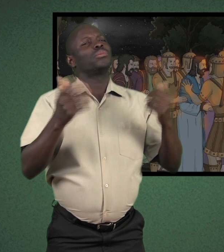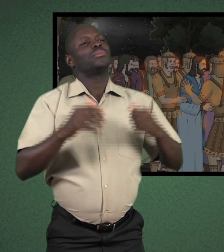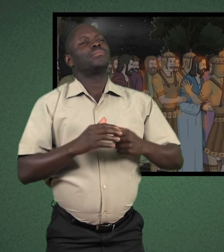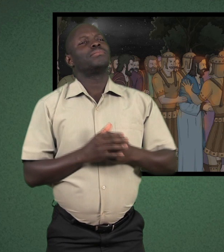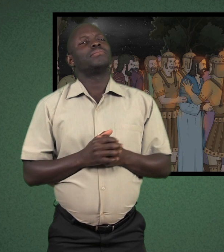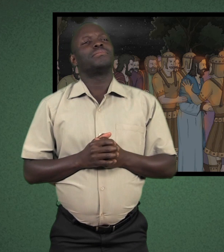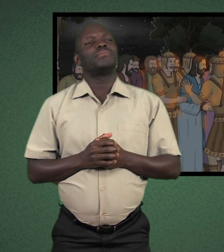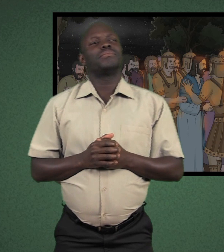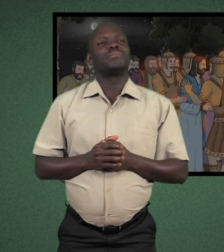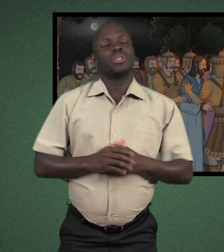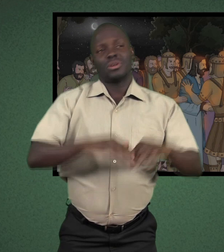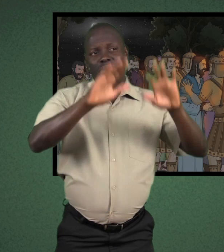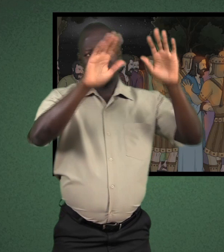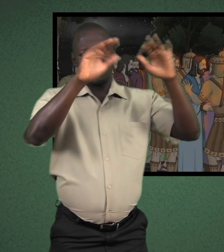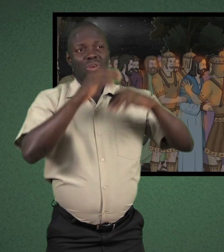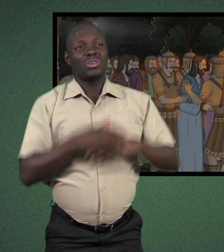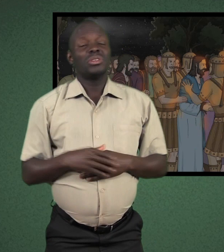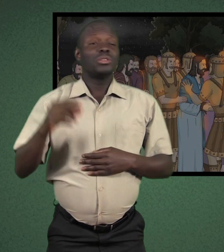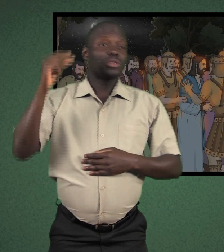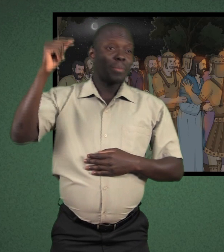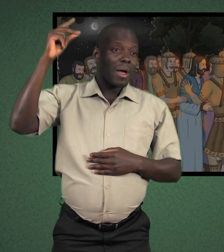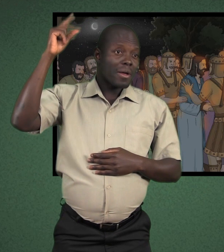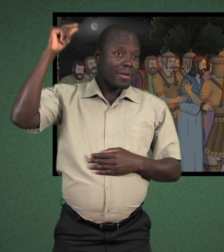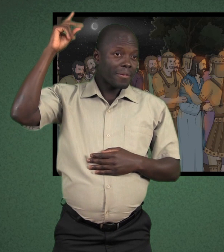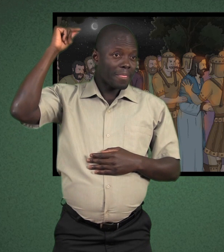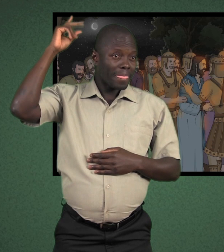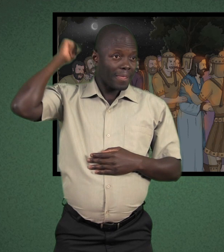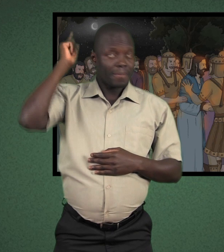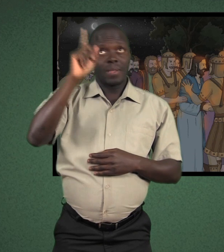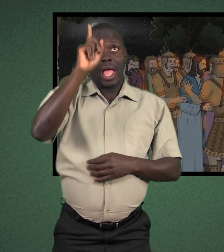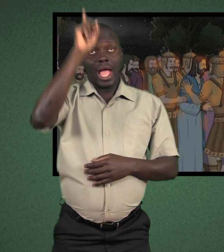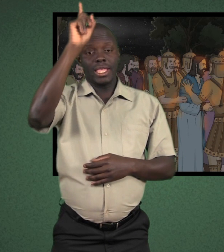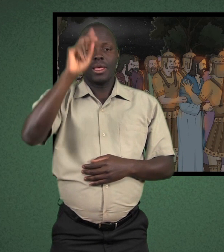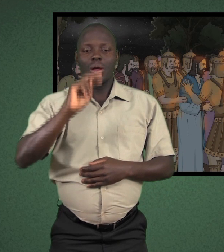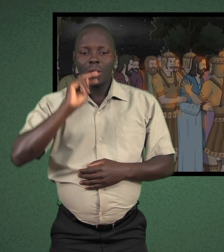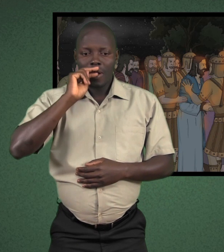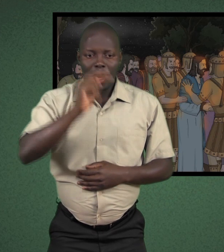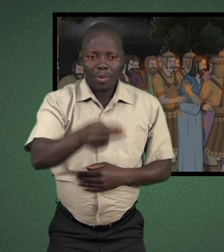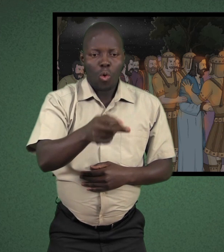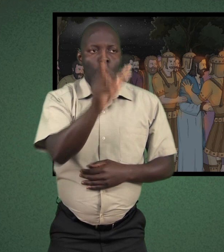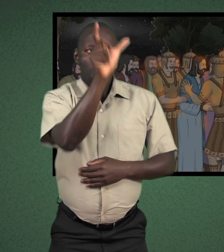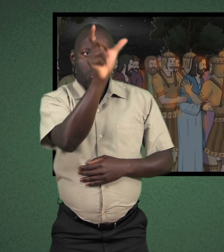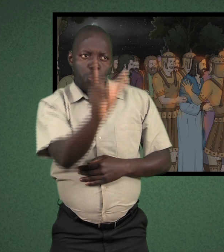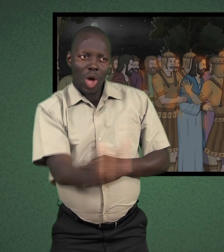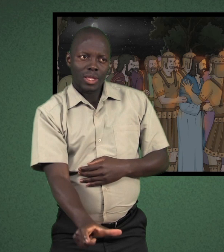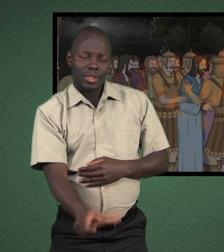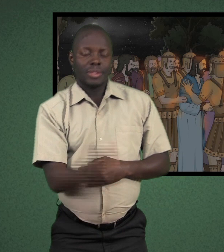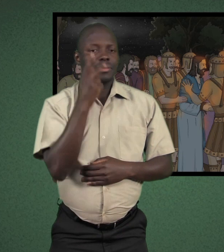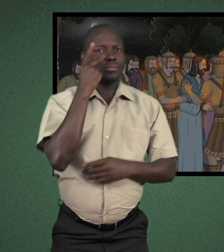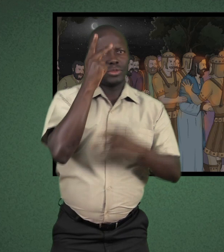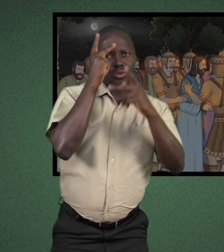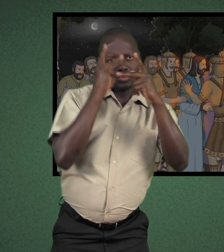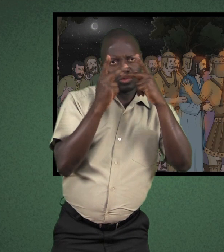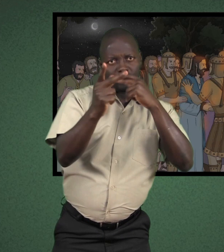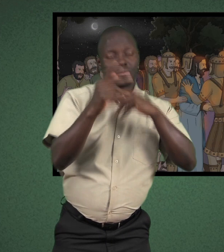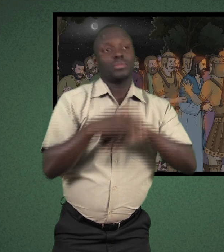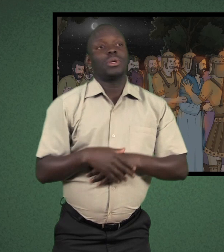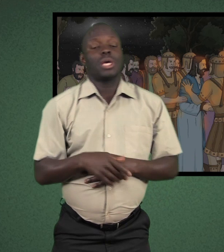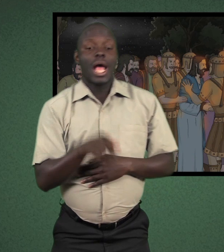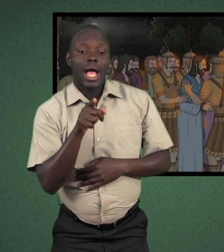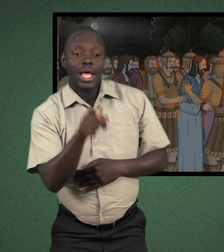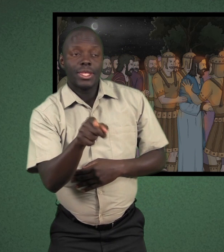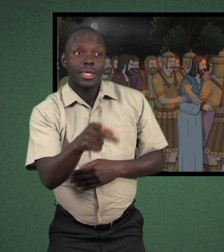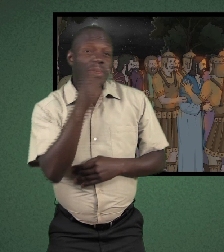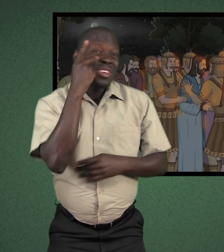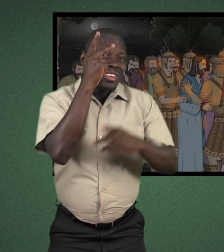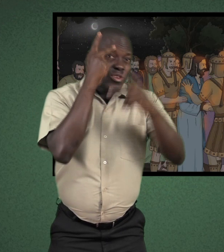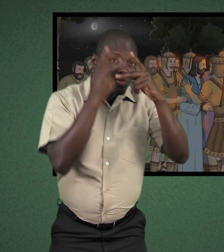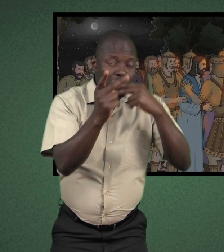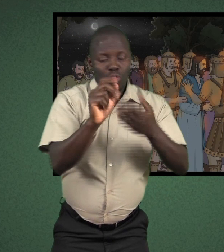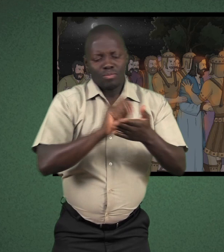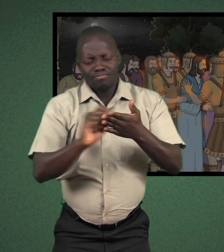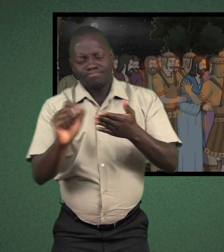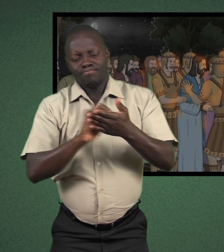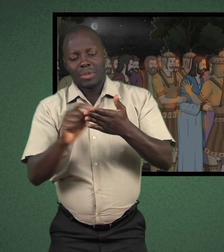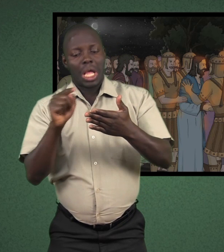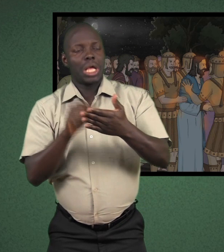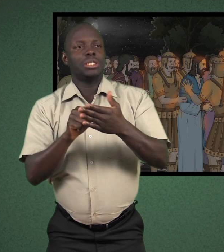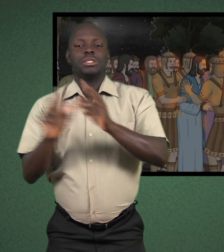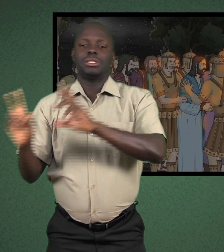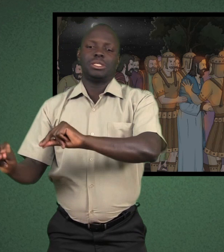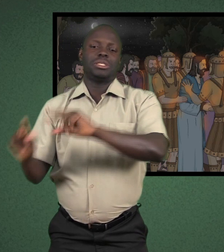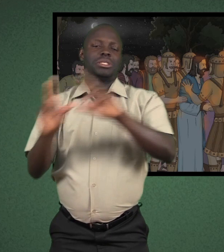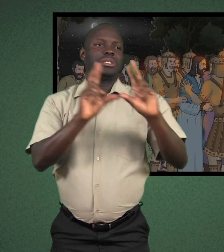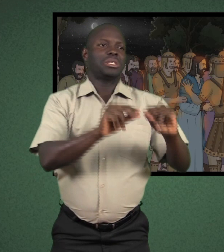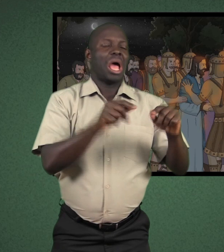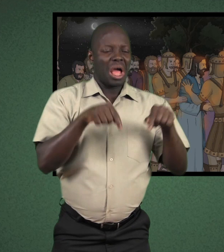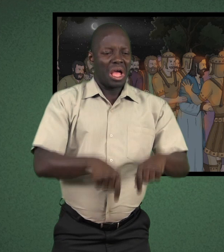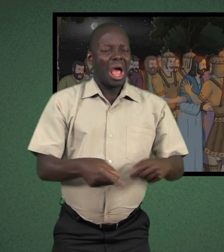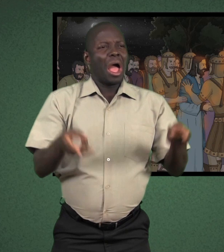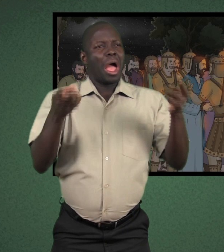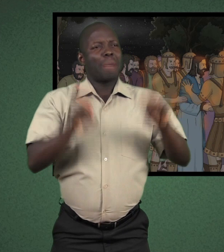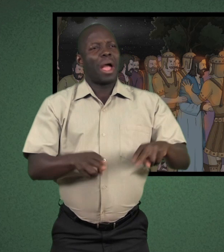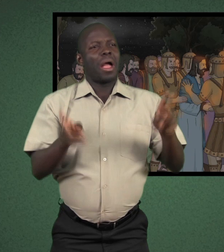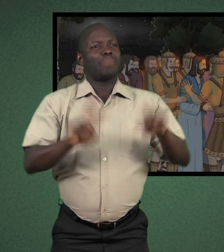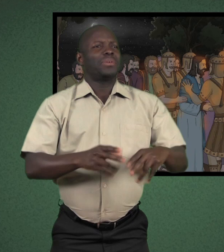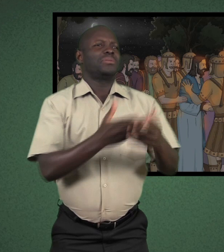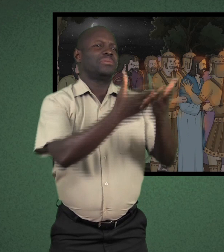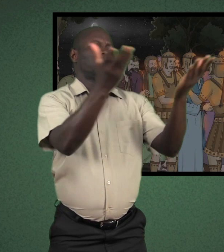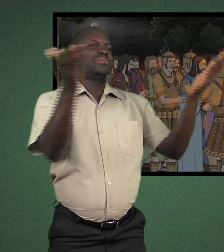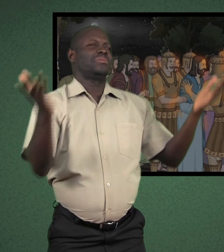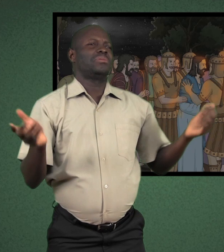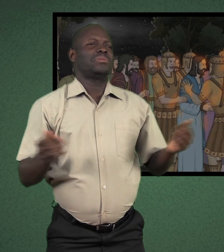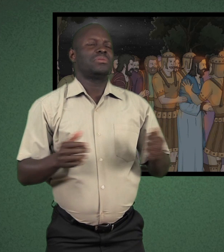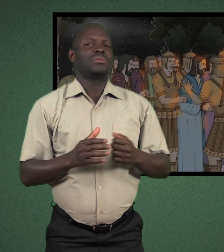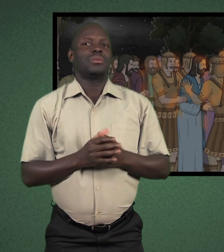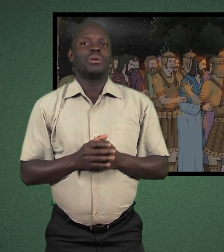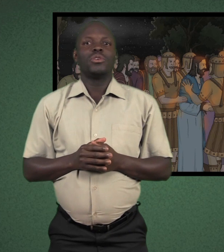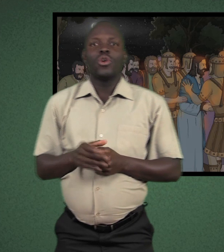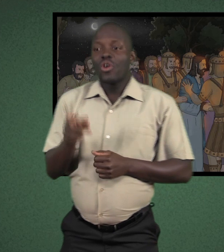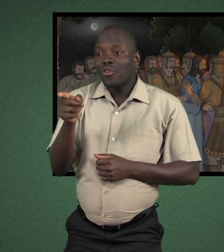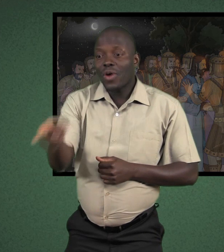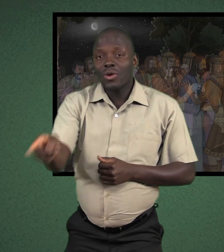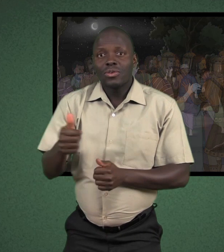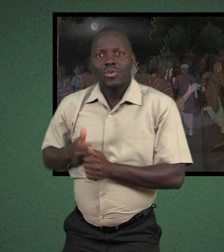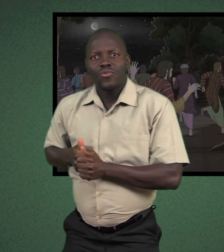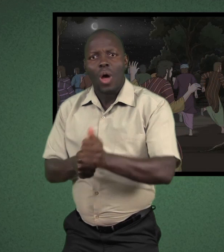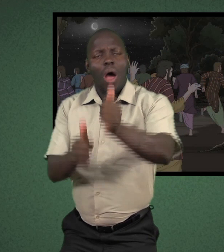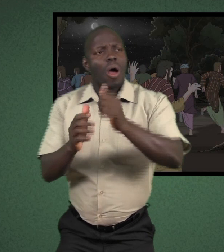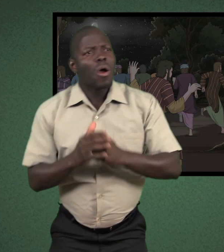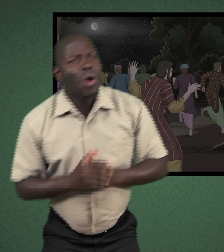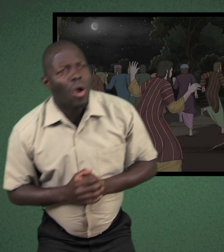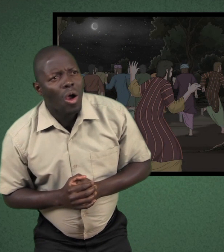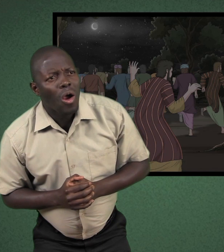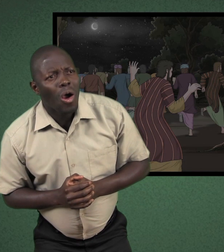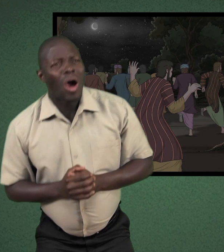But this has all happened so that the writings of the prophets would be fulfilled.”